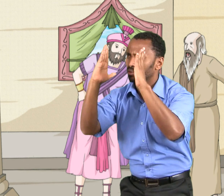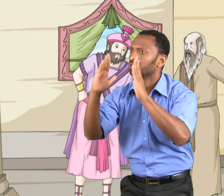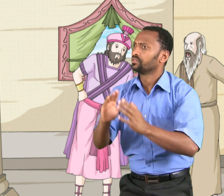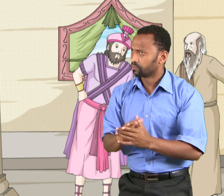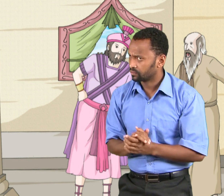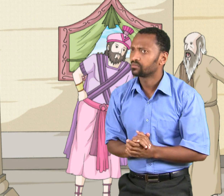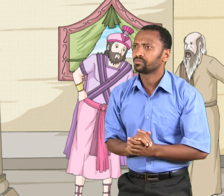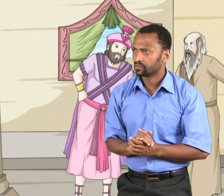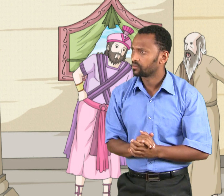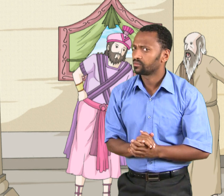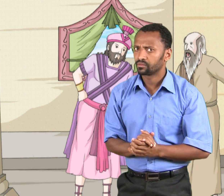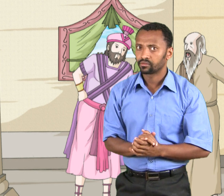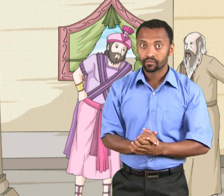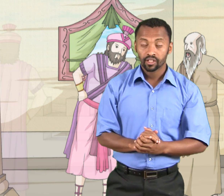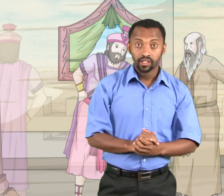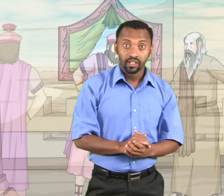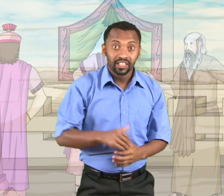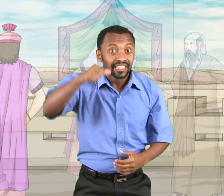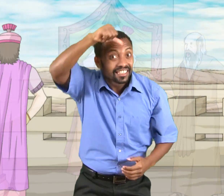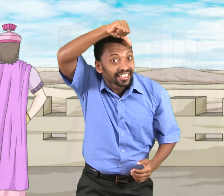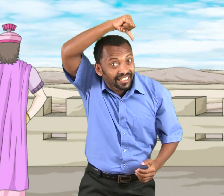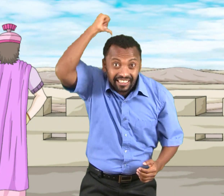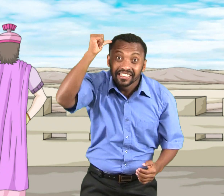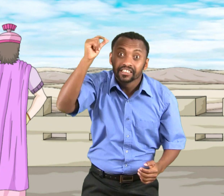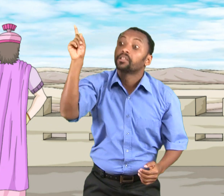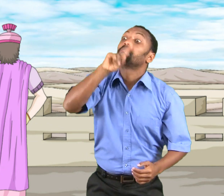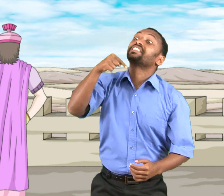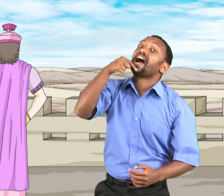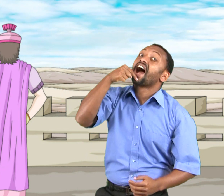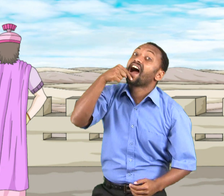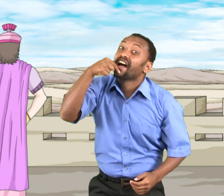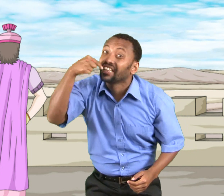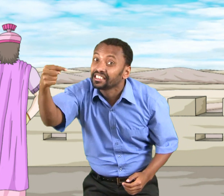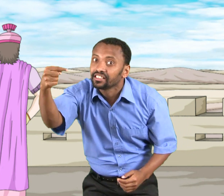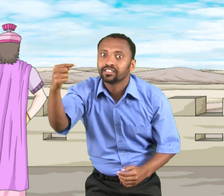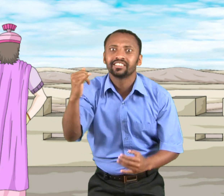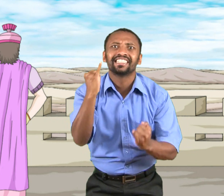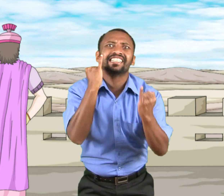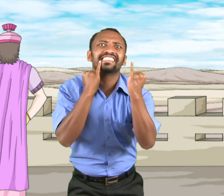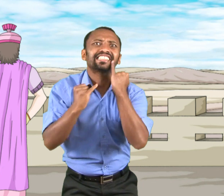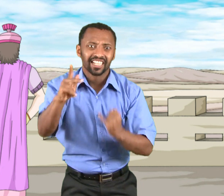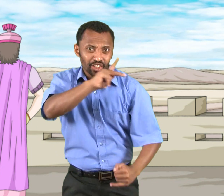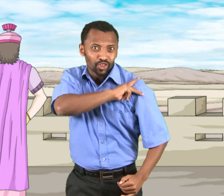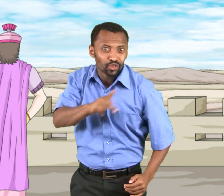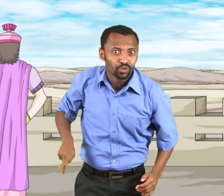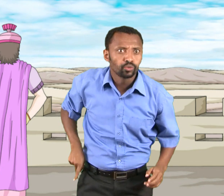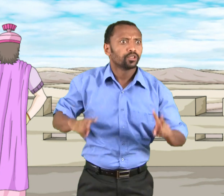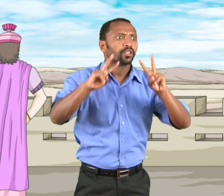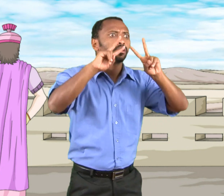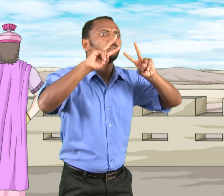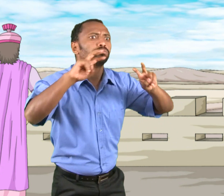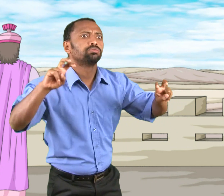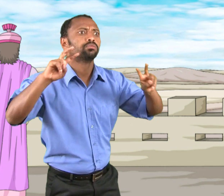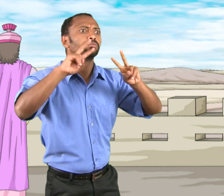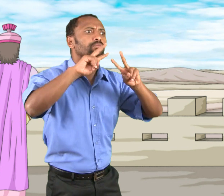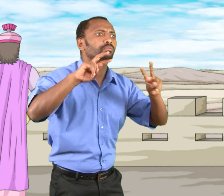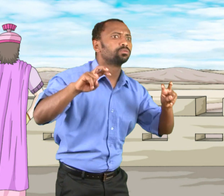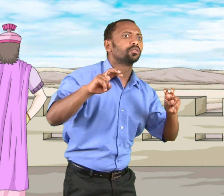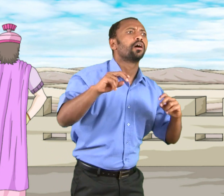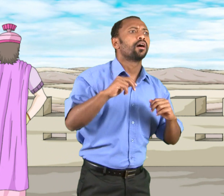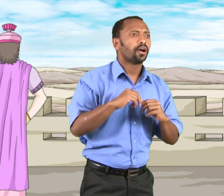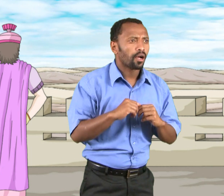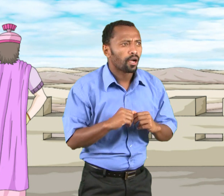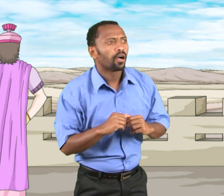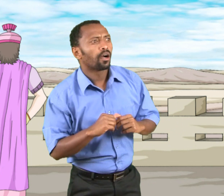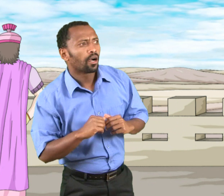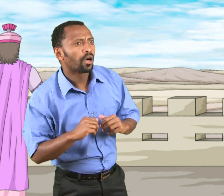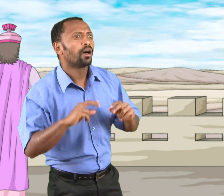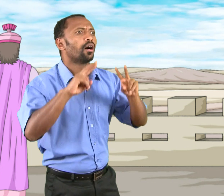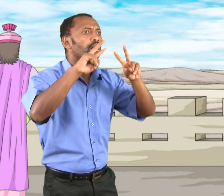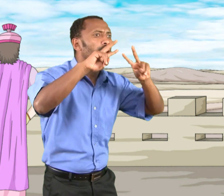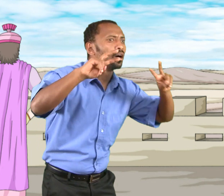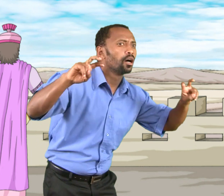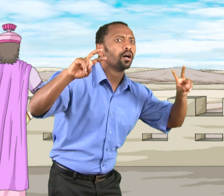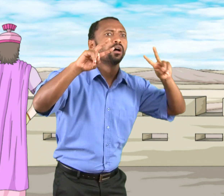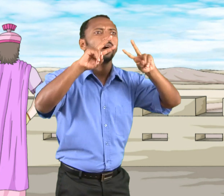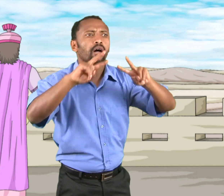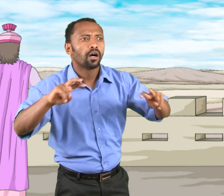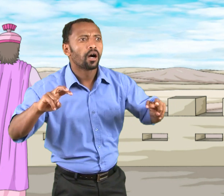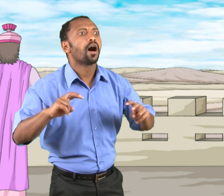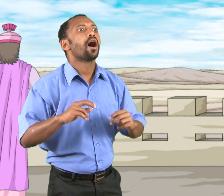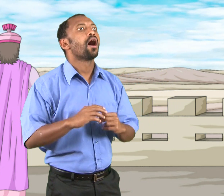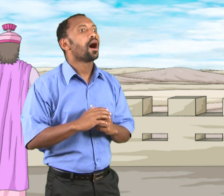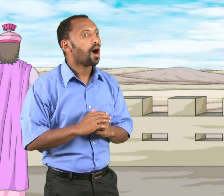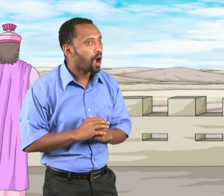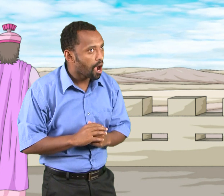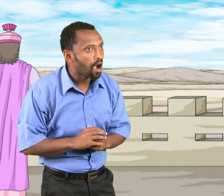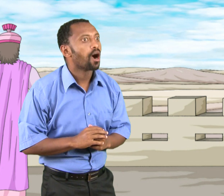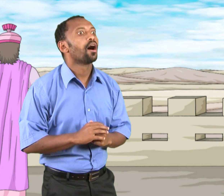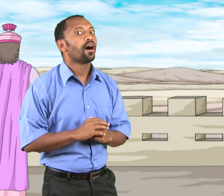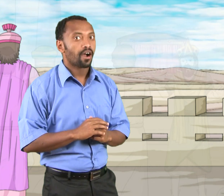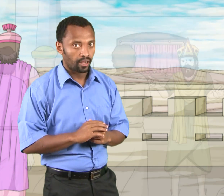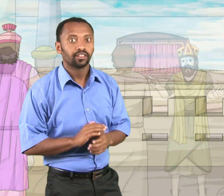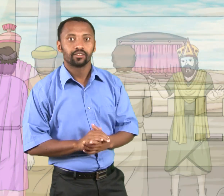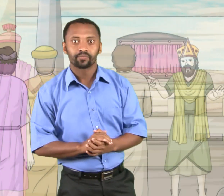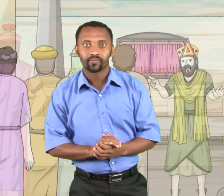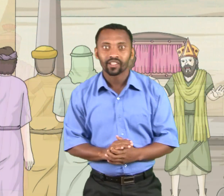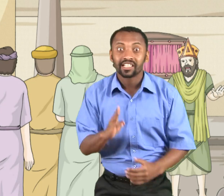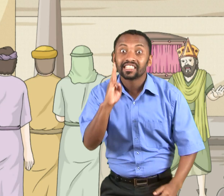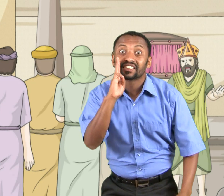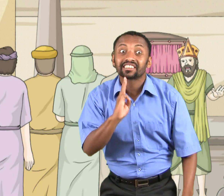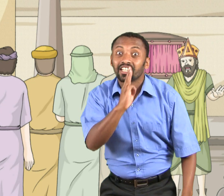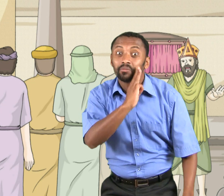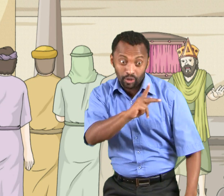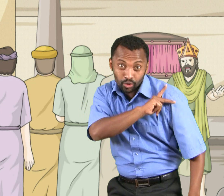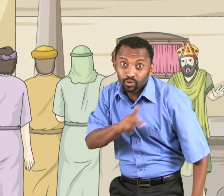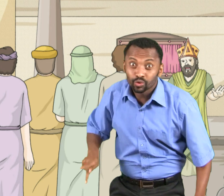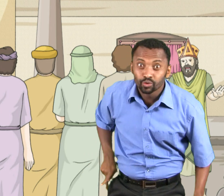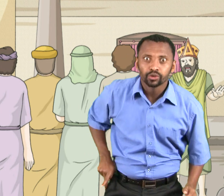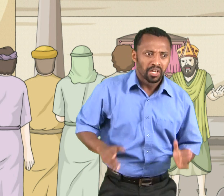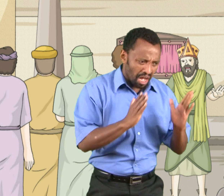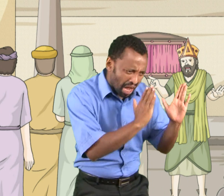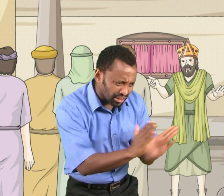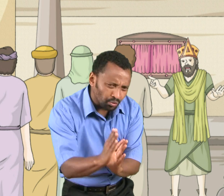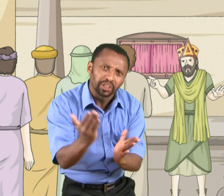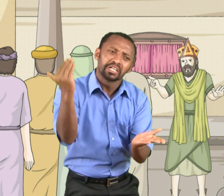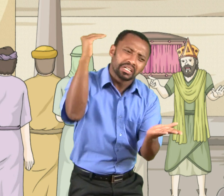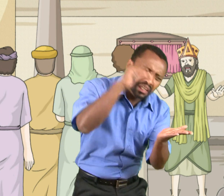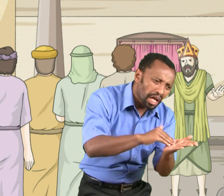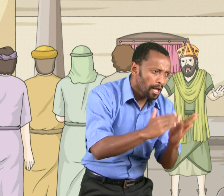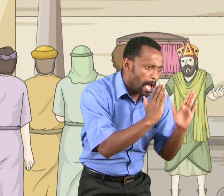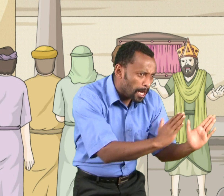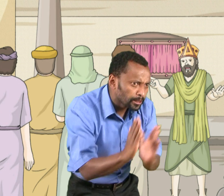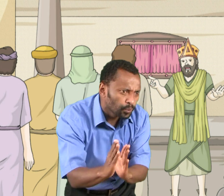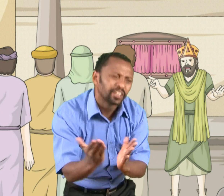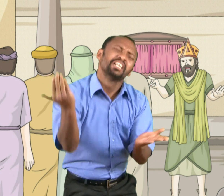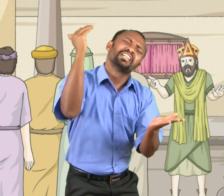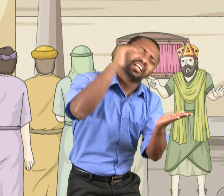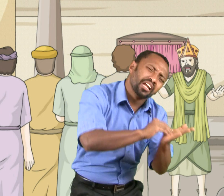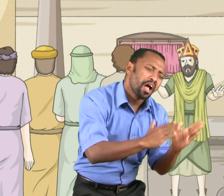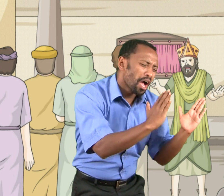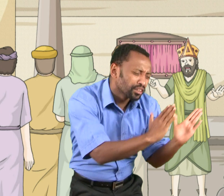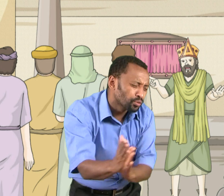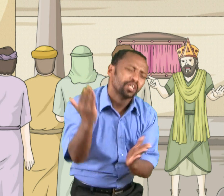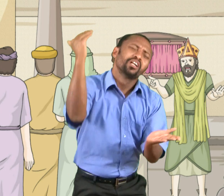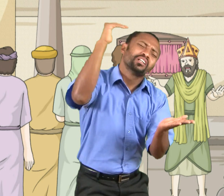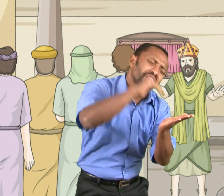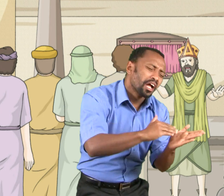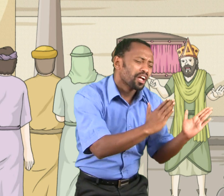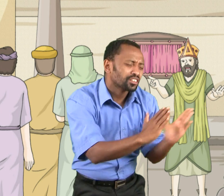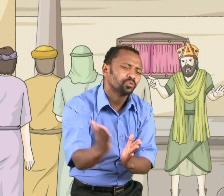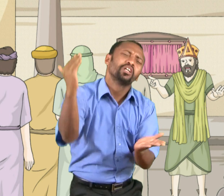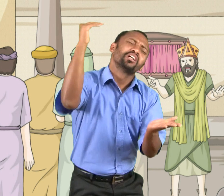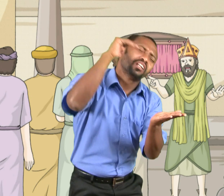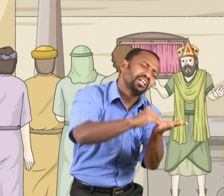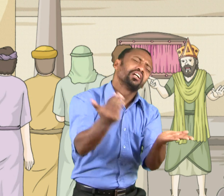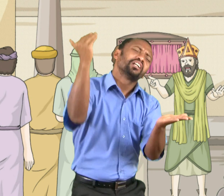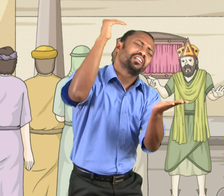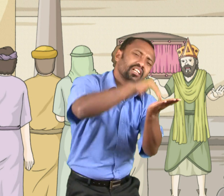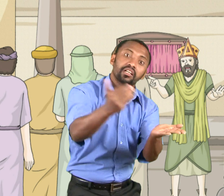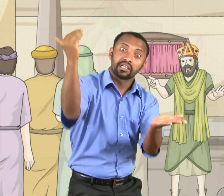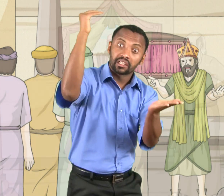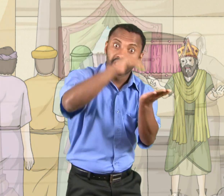So the king of Israel sent word to the place the man of God had pointed out.